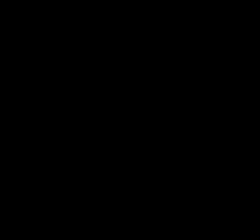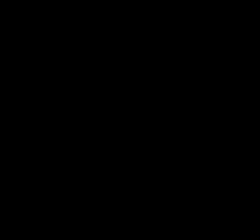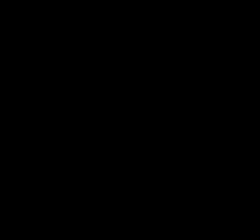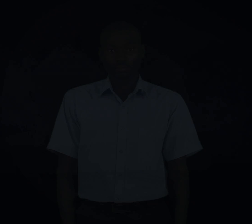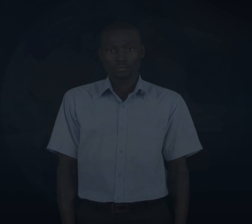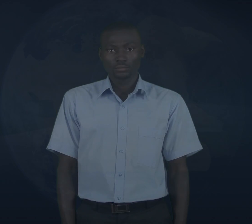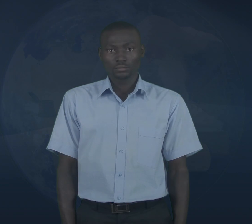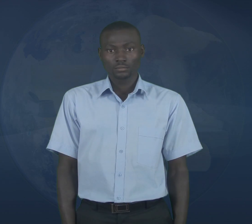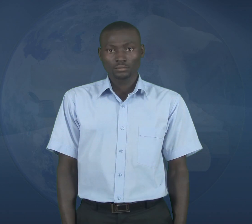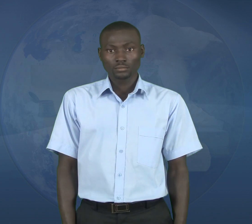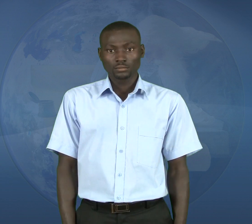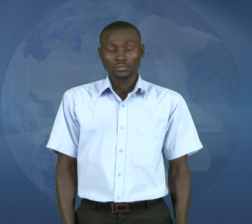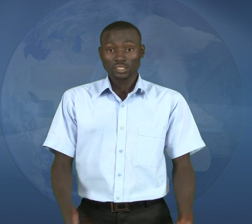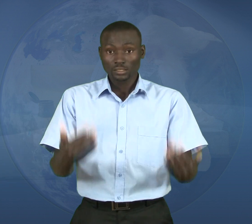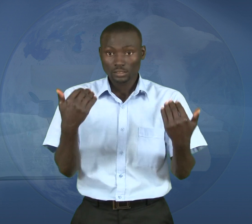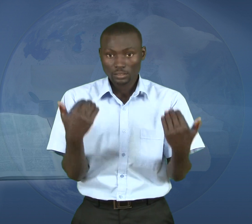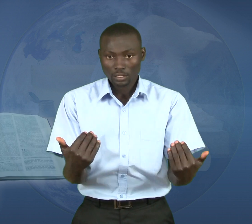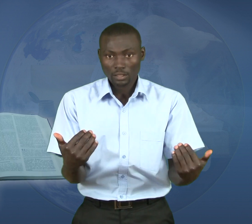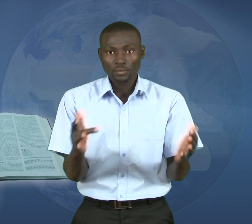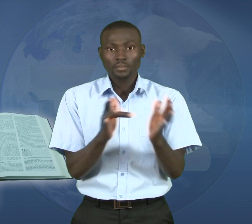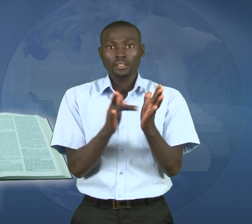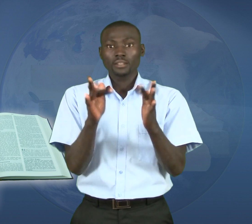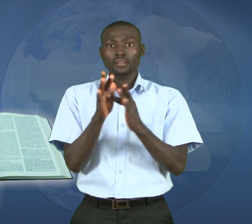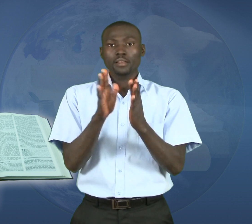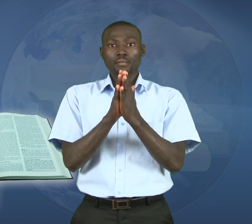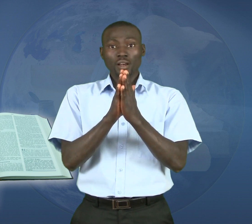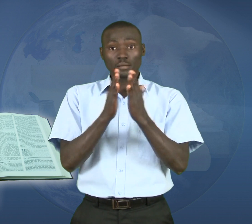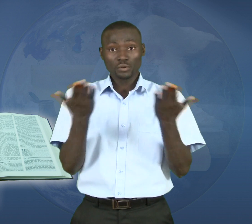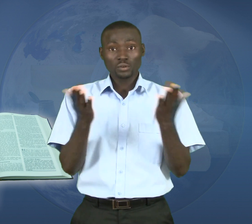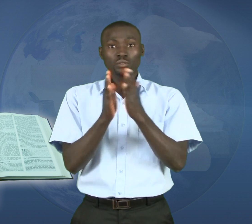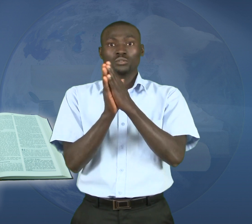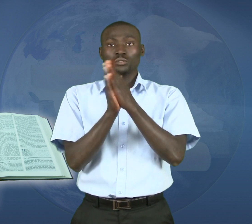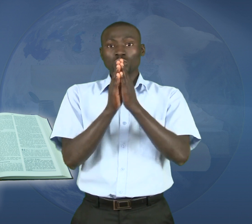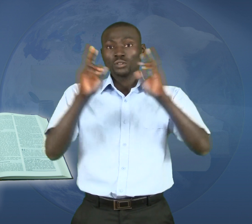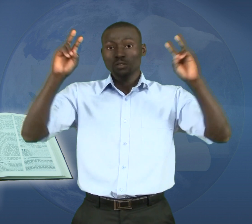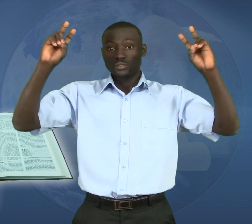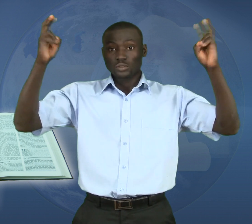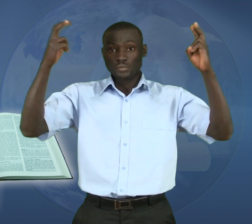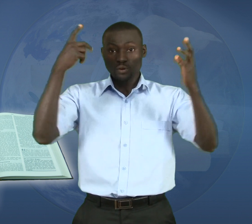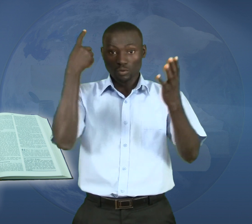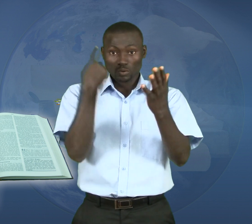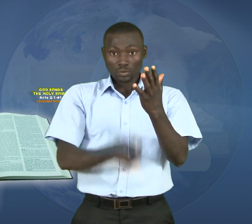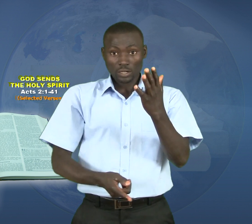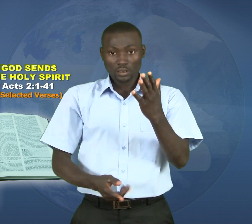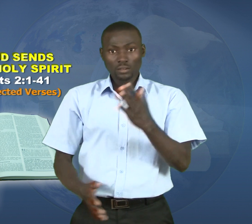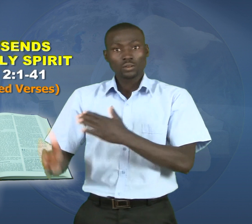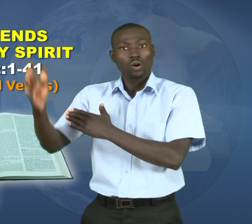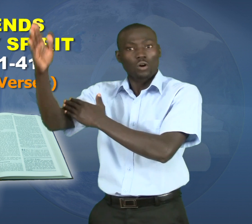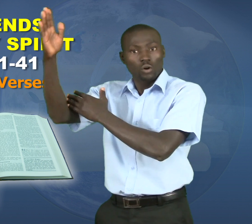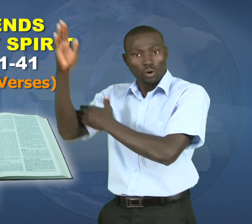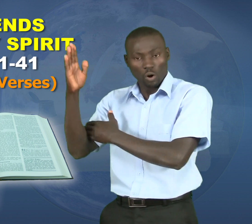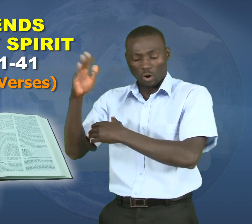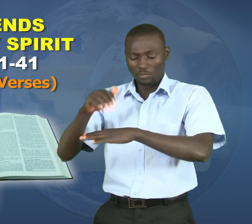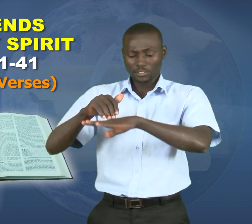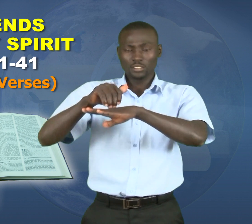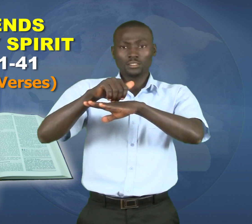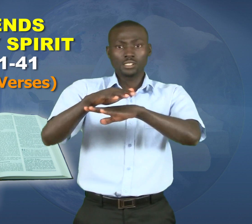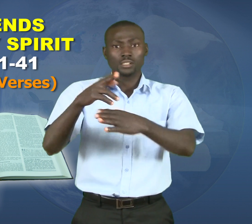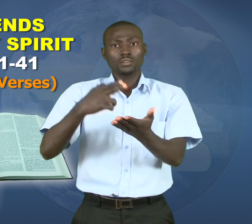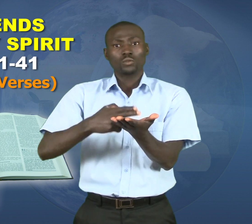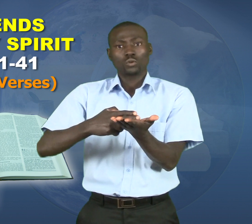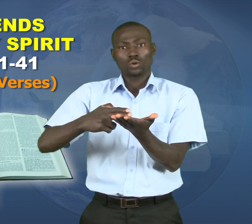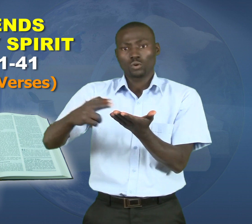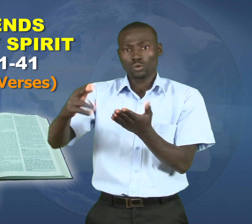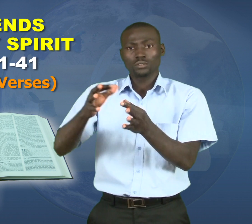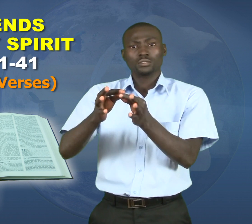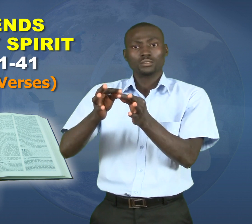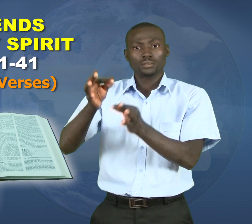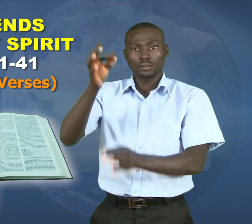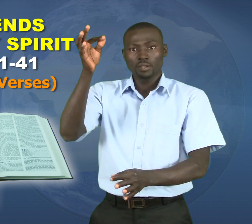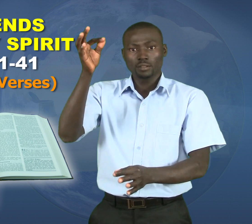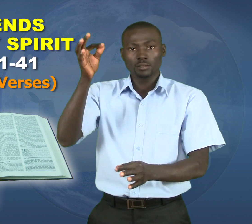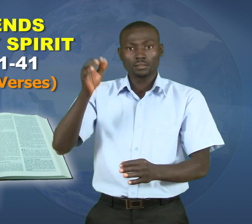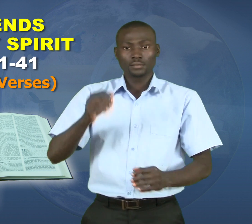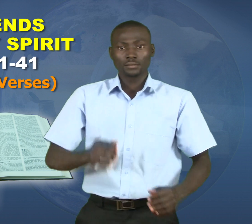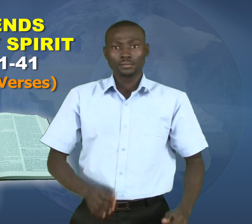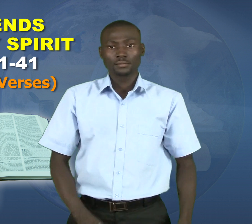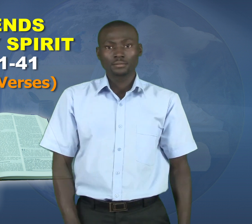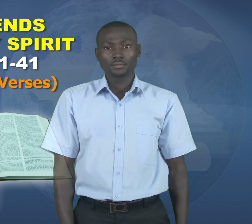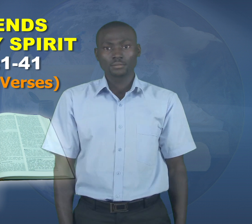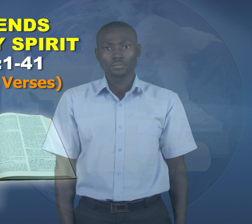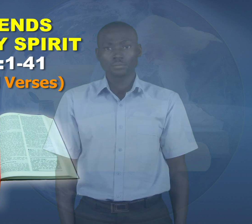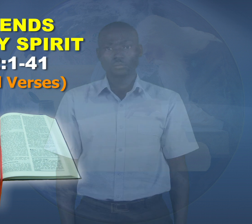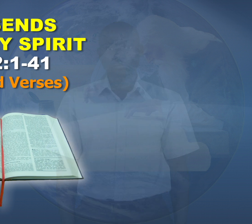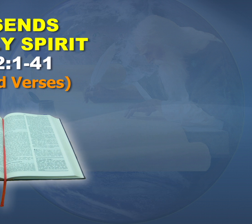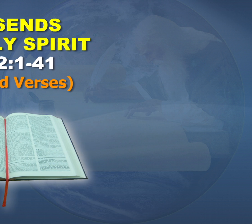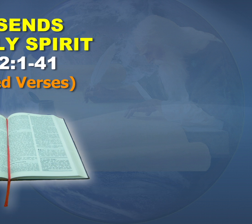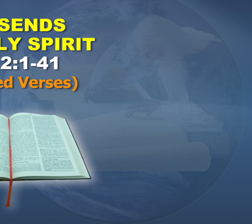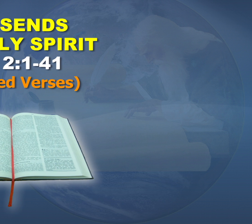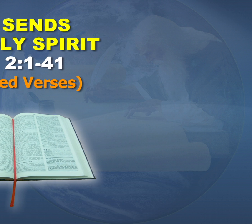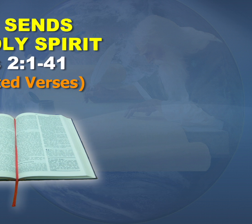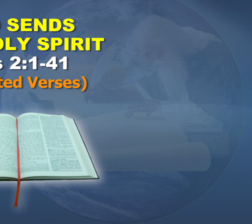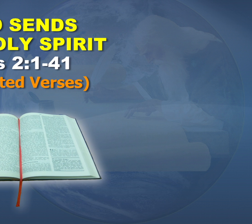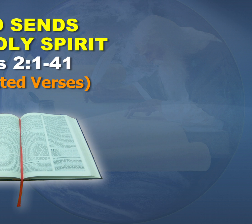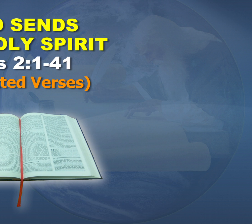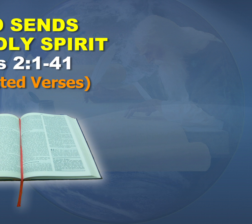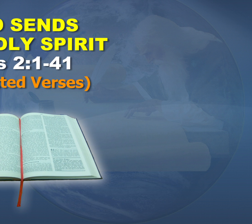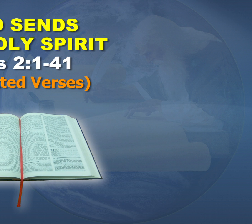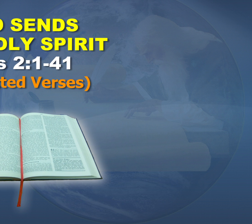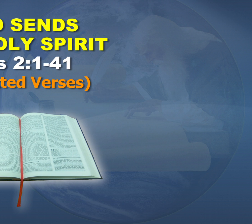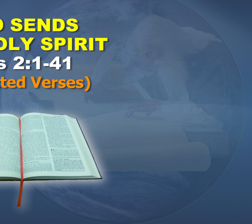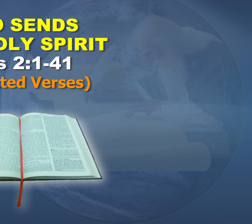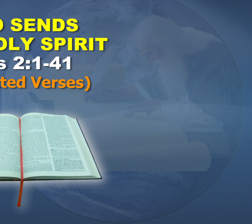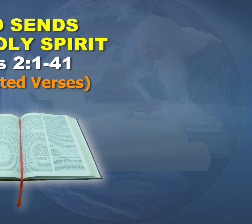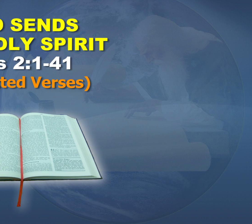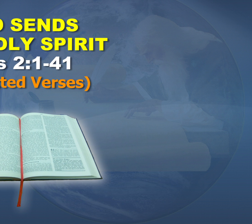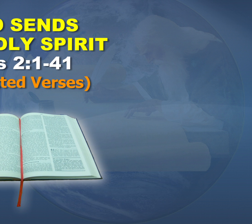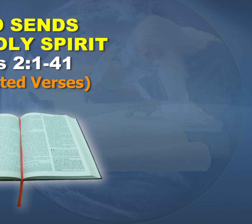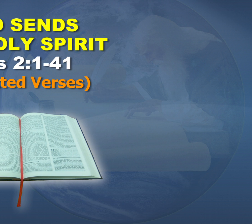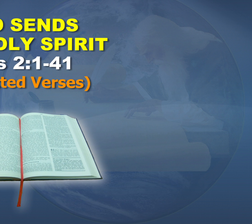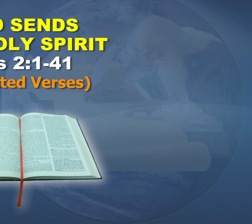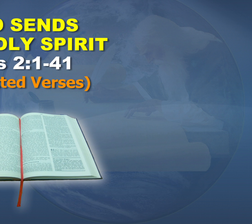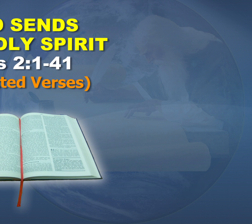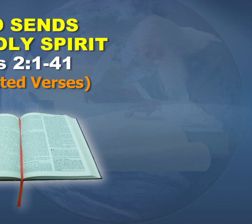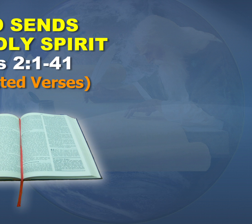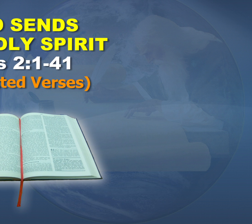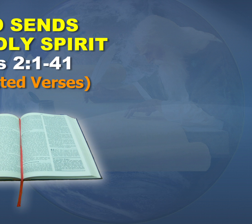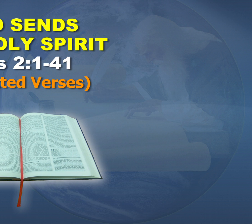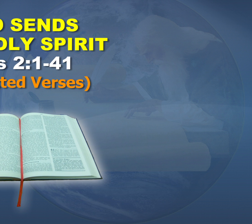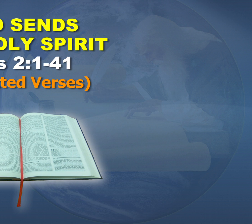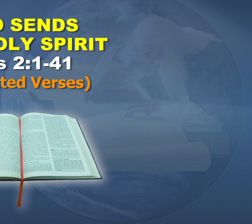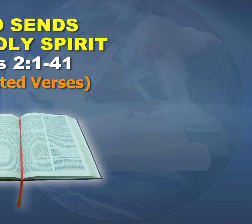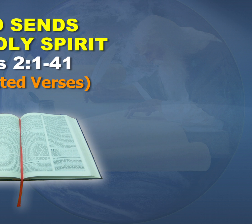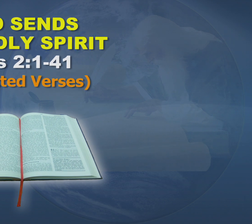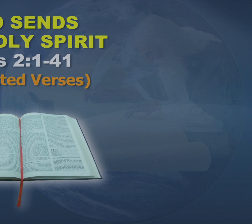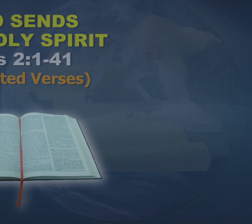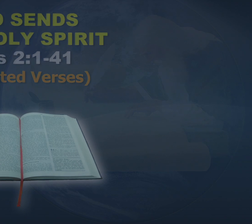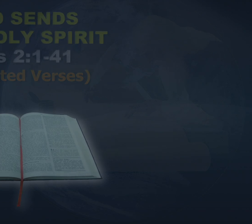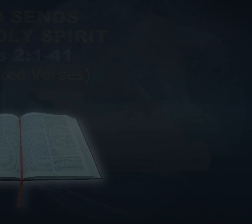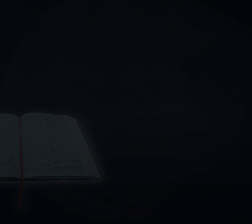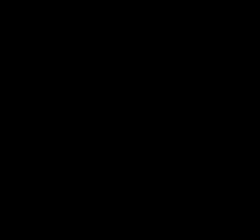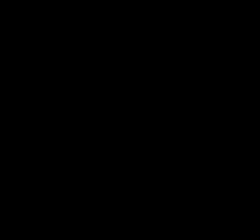God sends the Holy Spirit